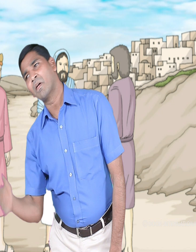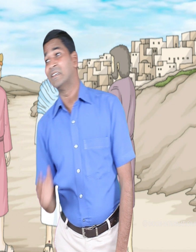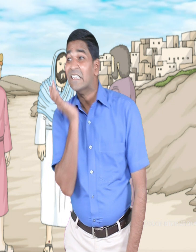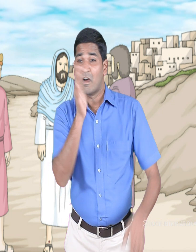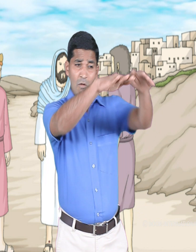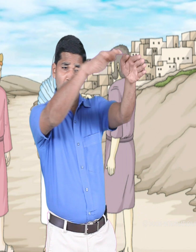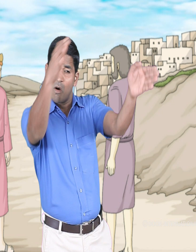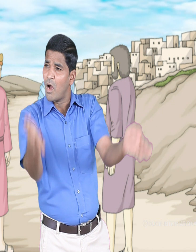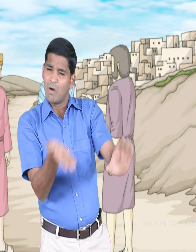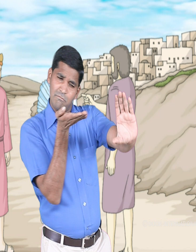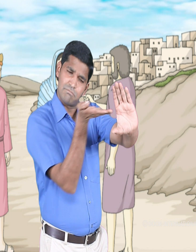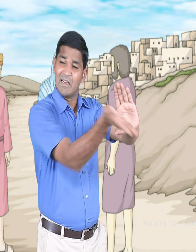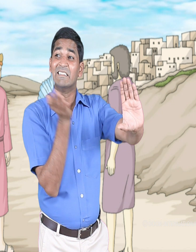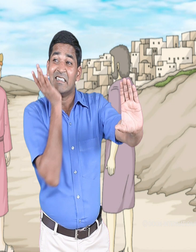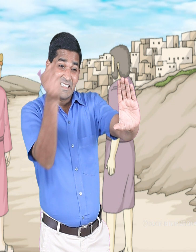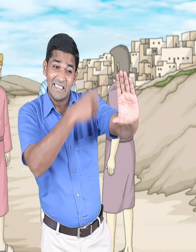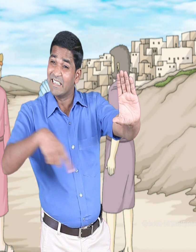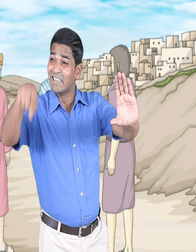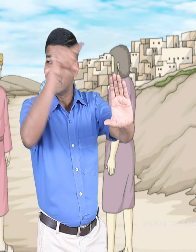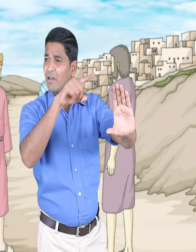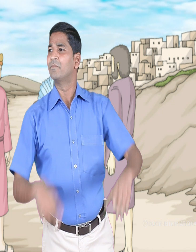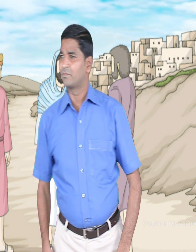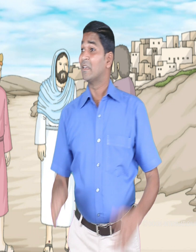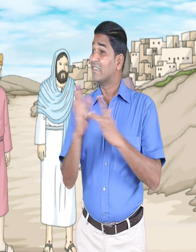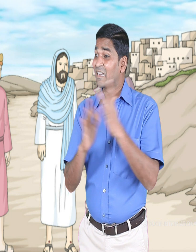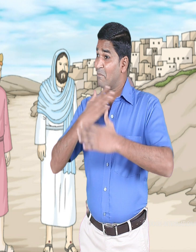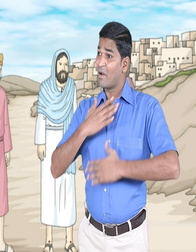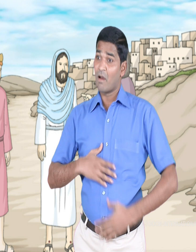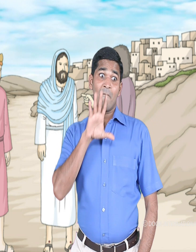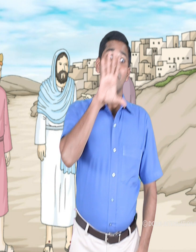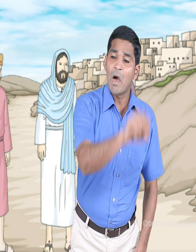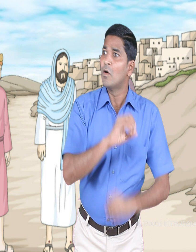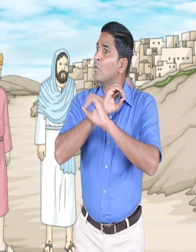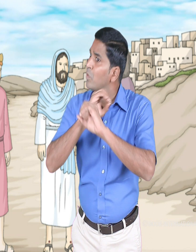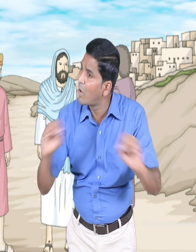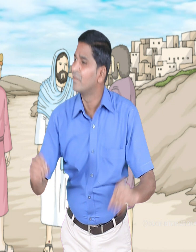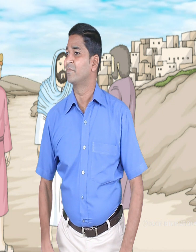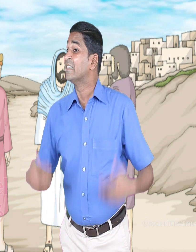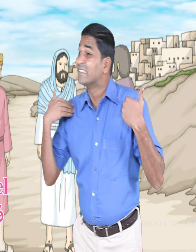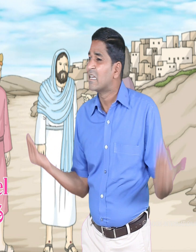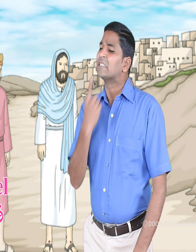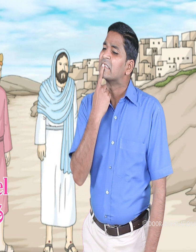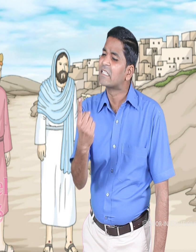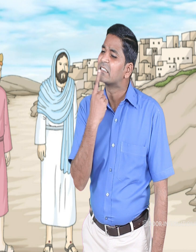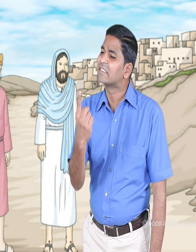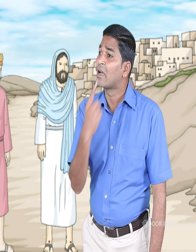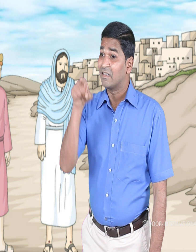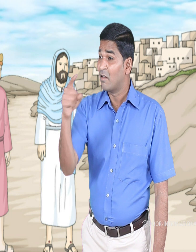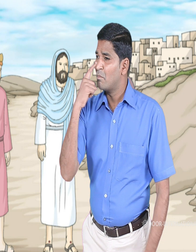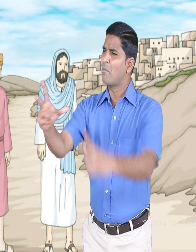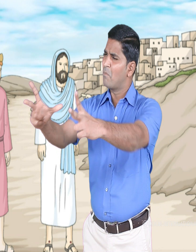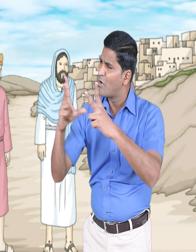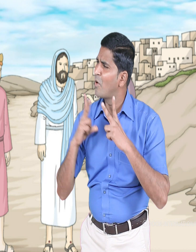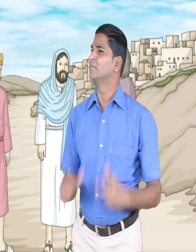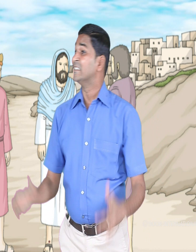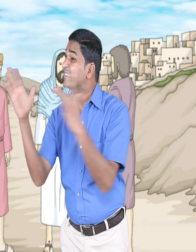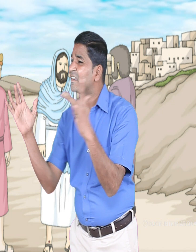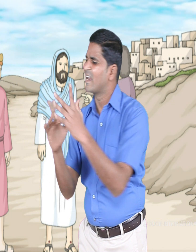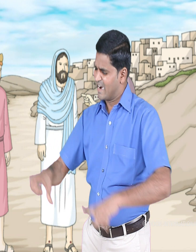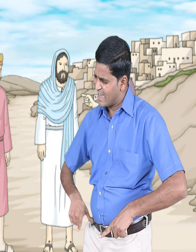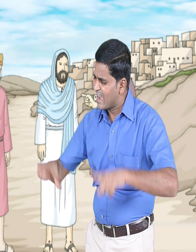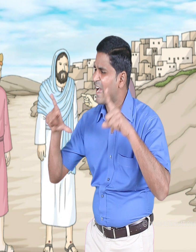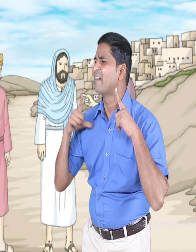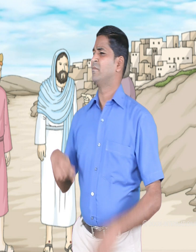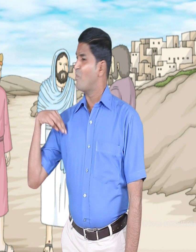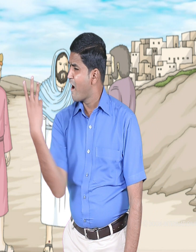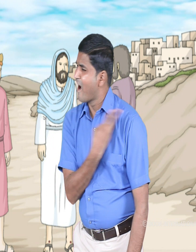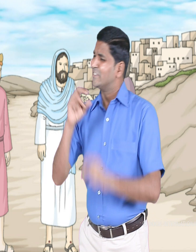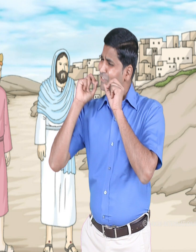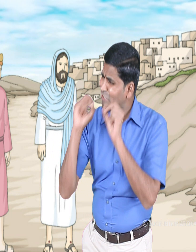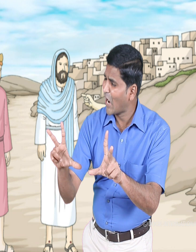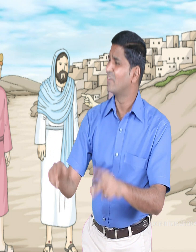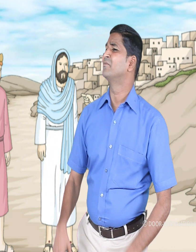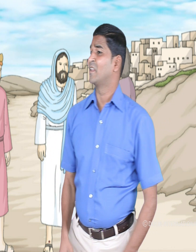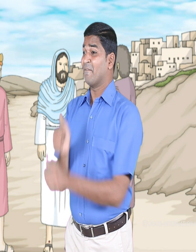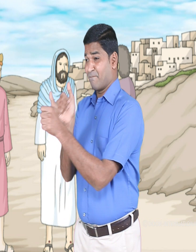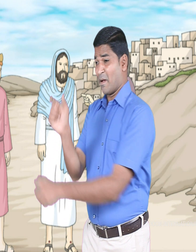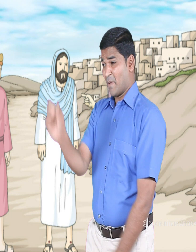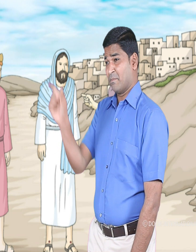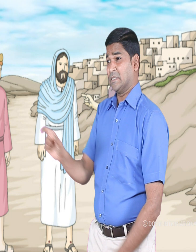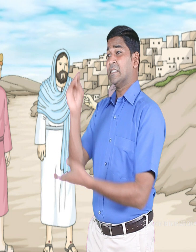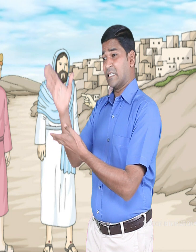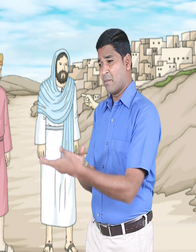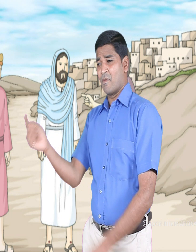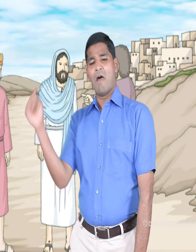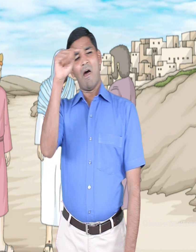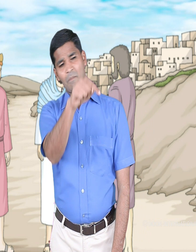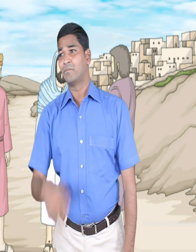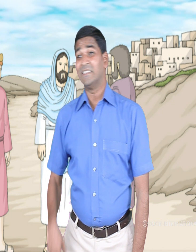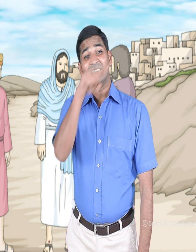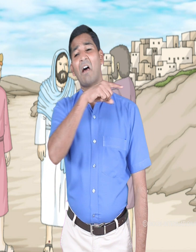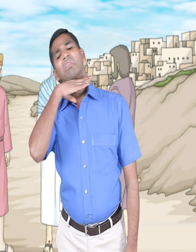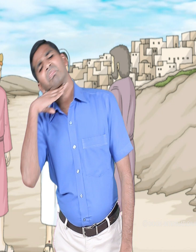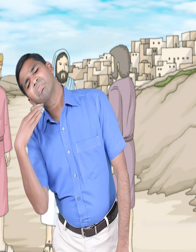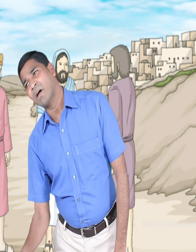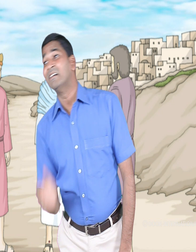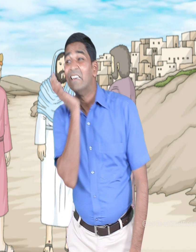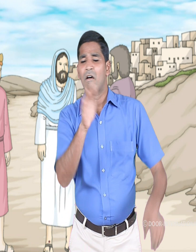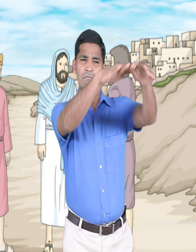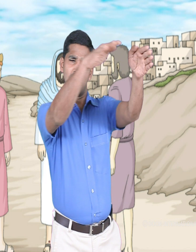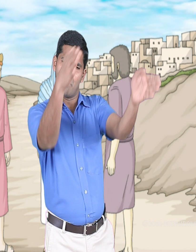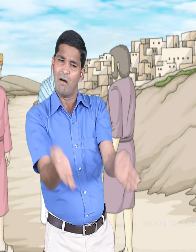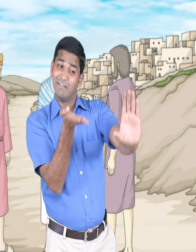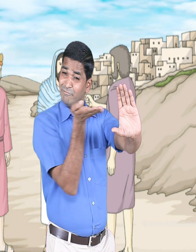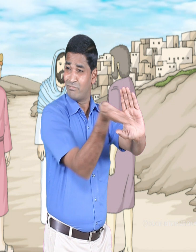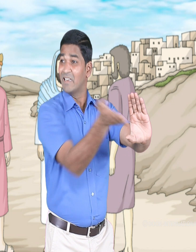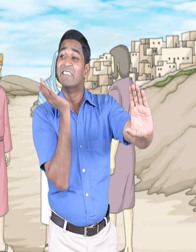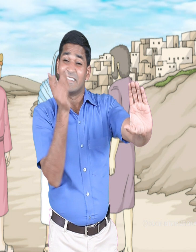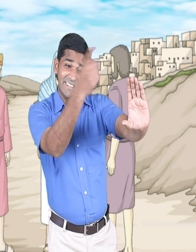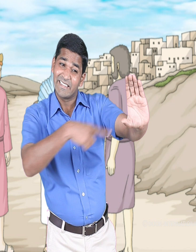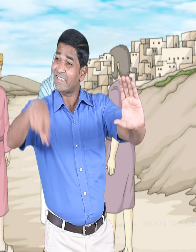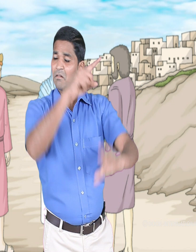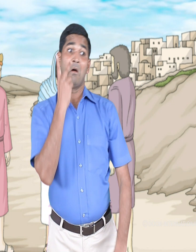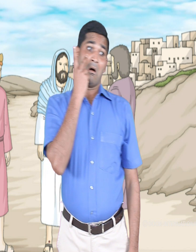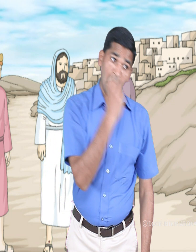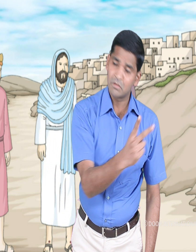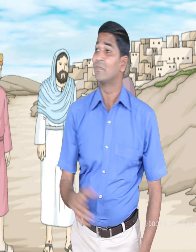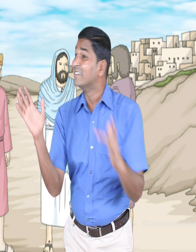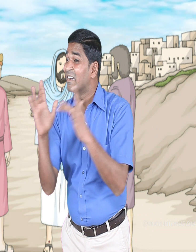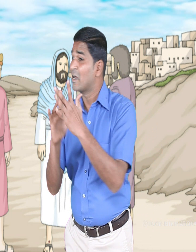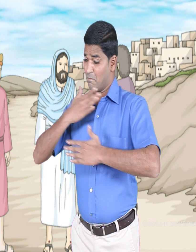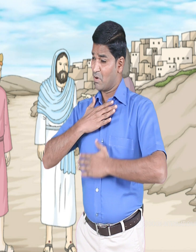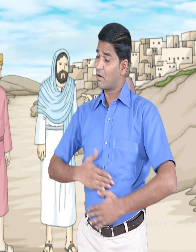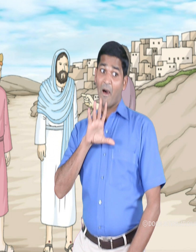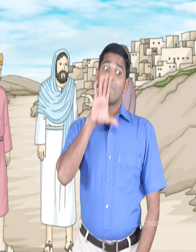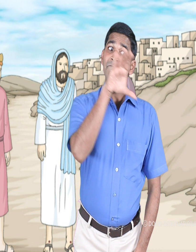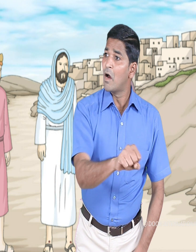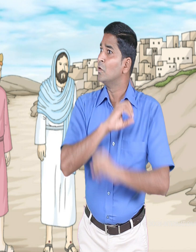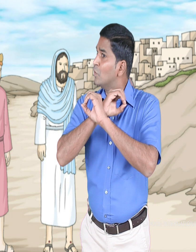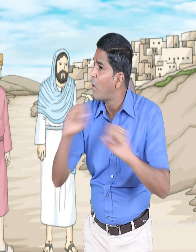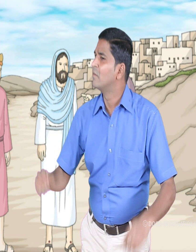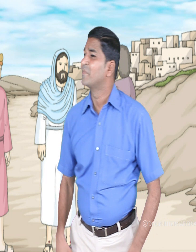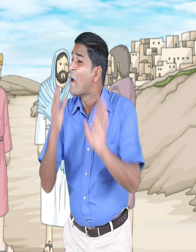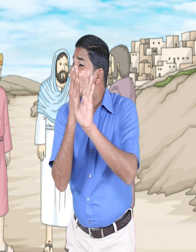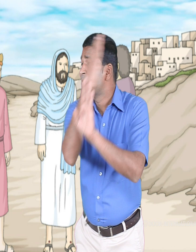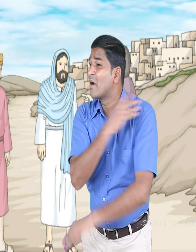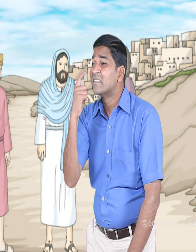Then some of our companions went to the tomb and found it just as the women had described. But Him they did not see.”